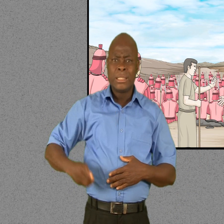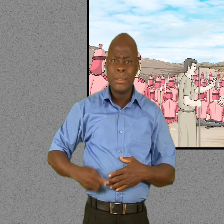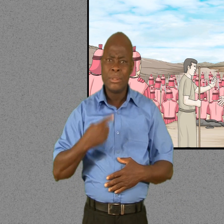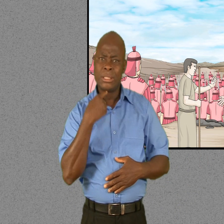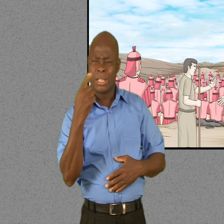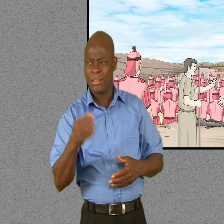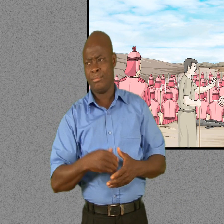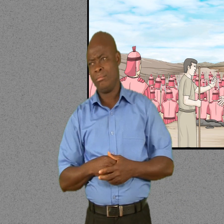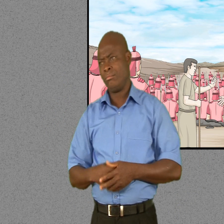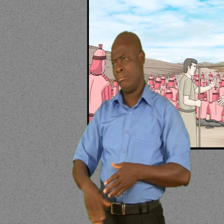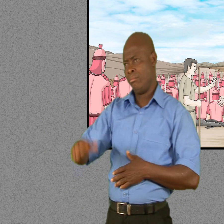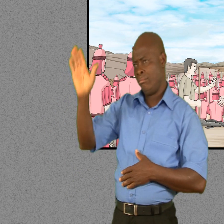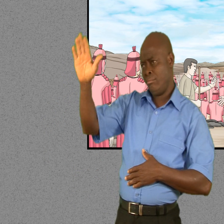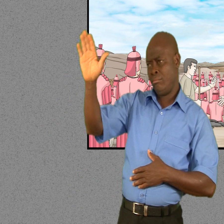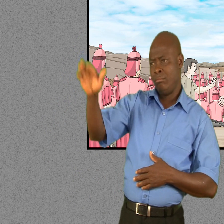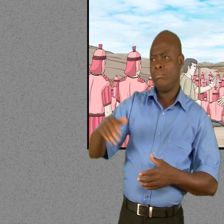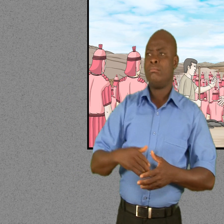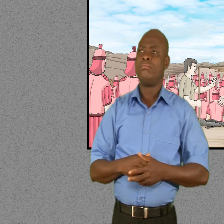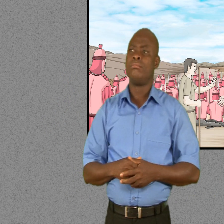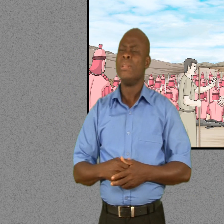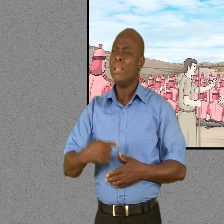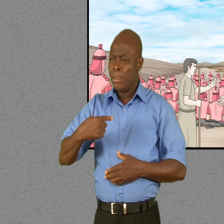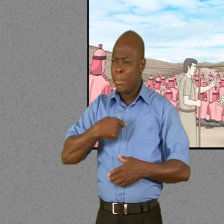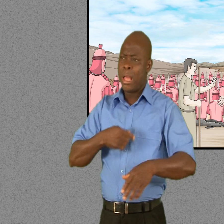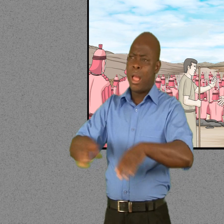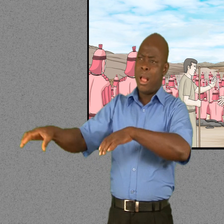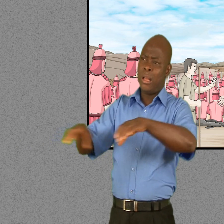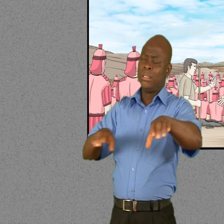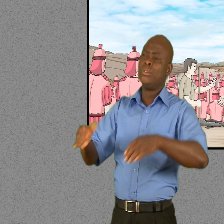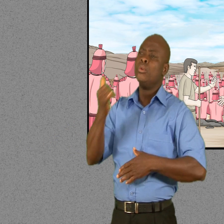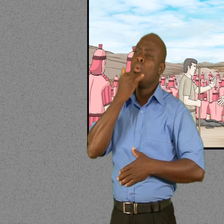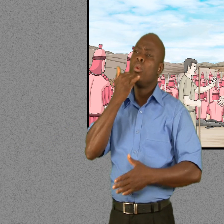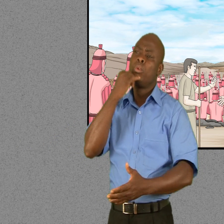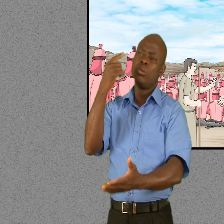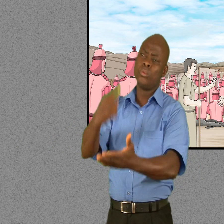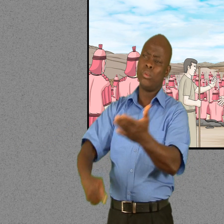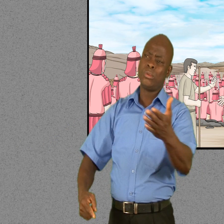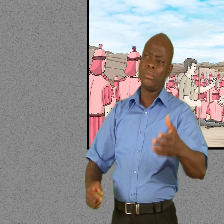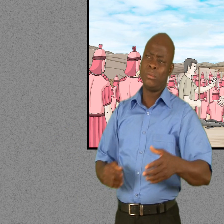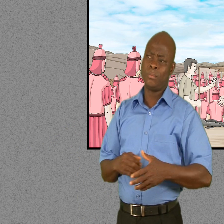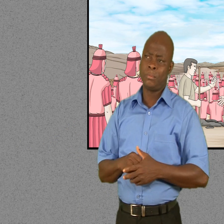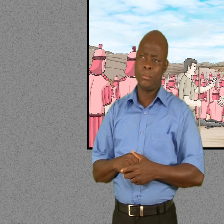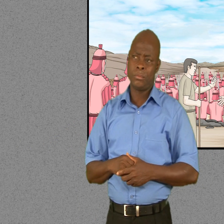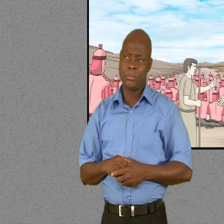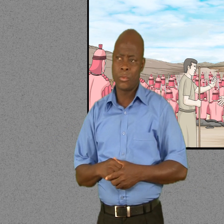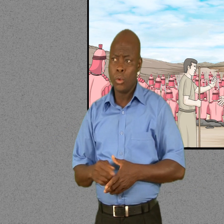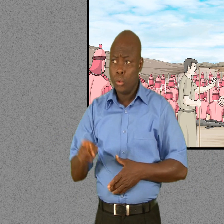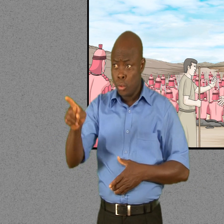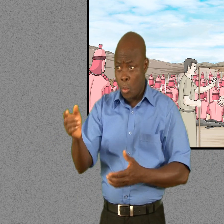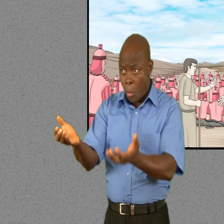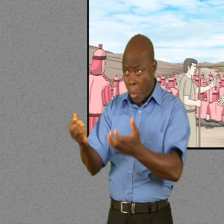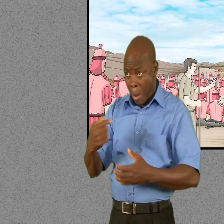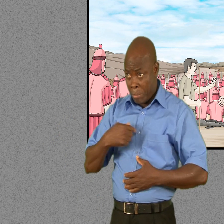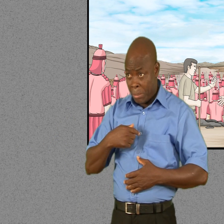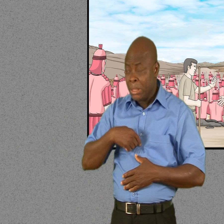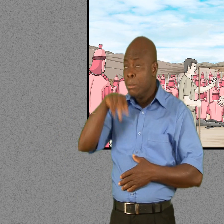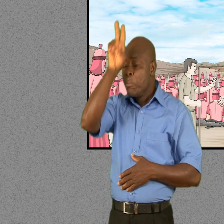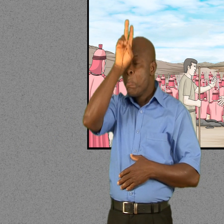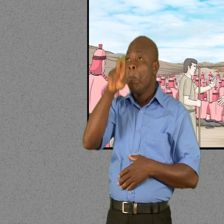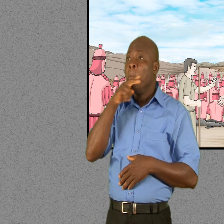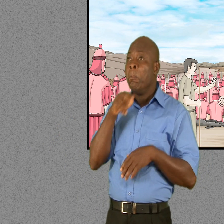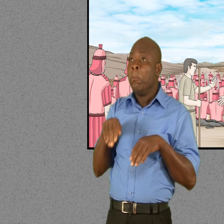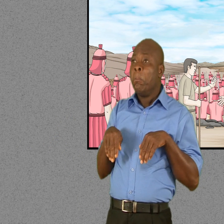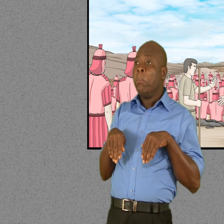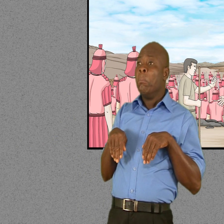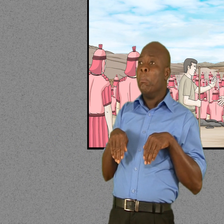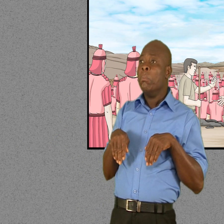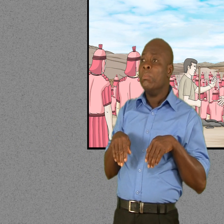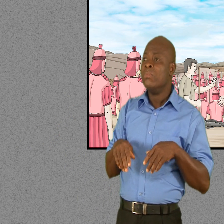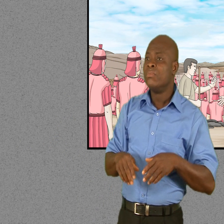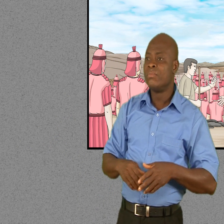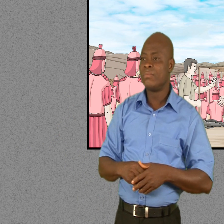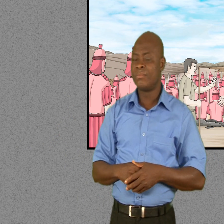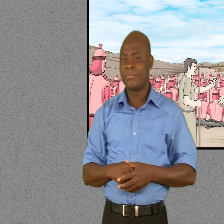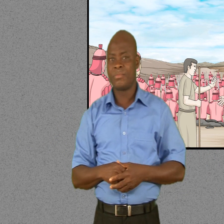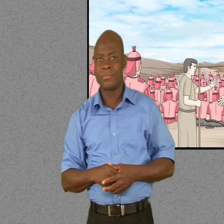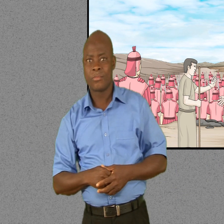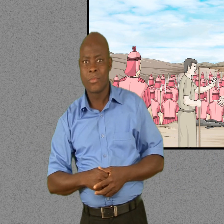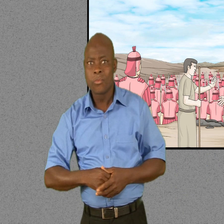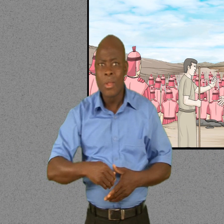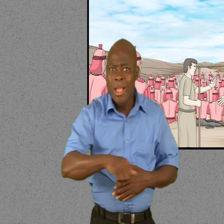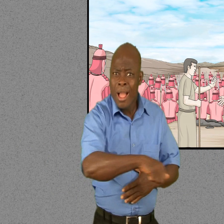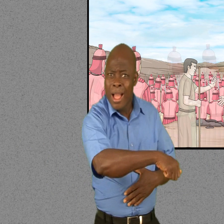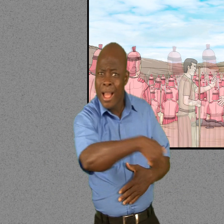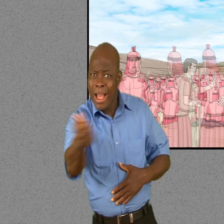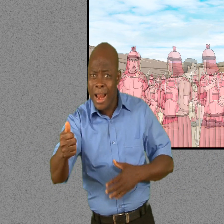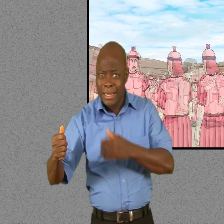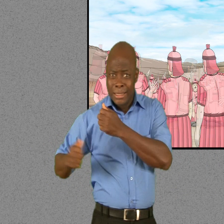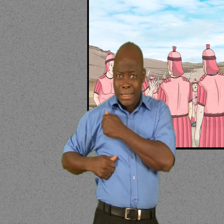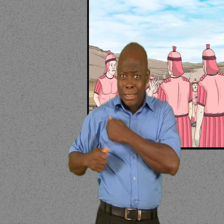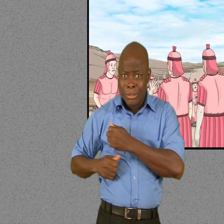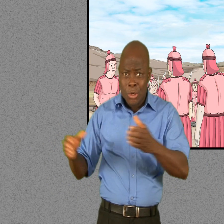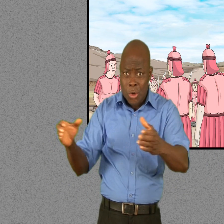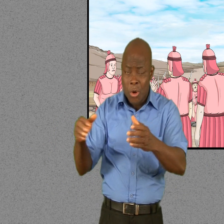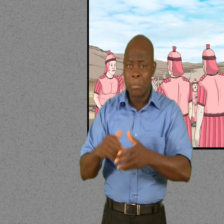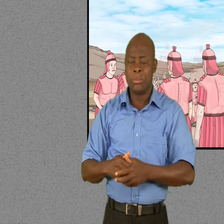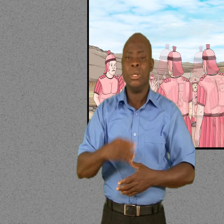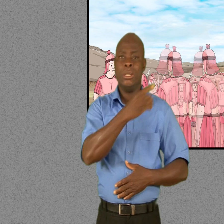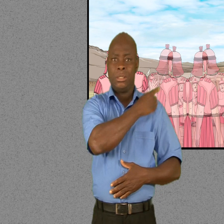“What have I done now?” said David. “Was it not just a question?”